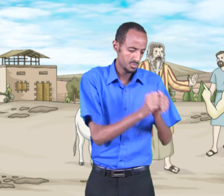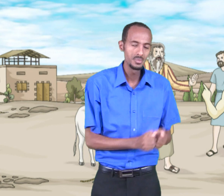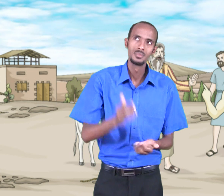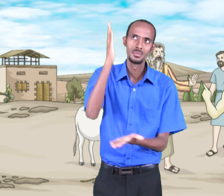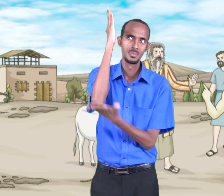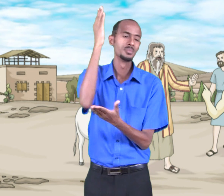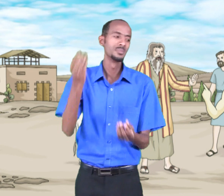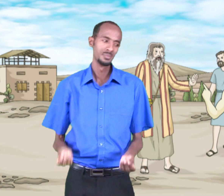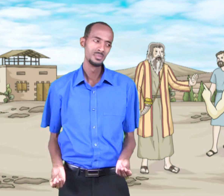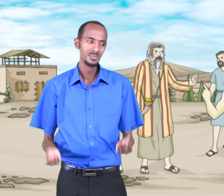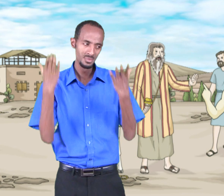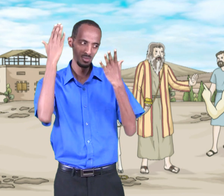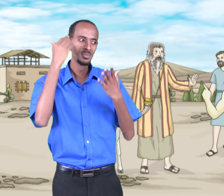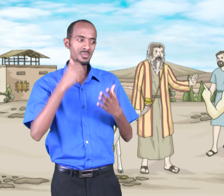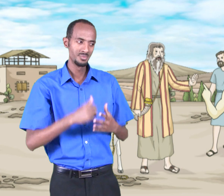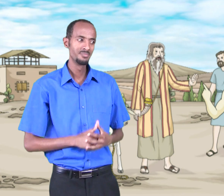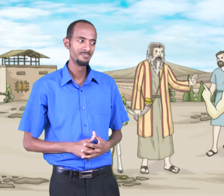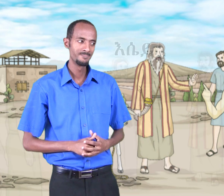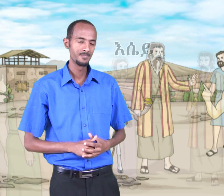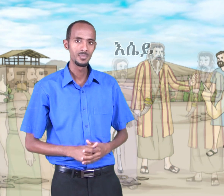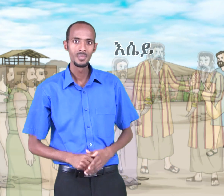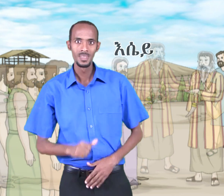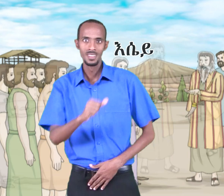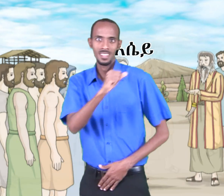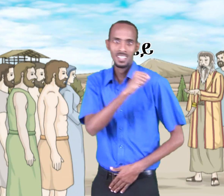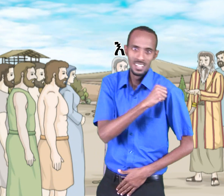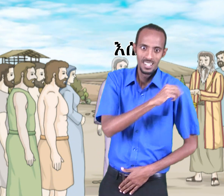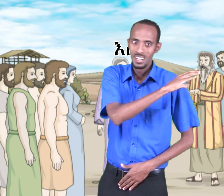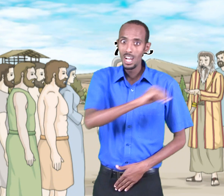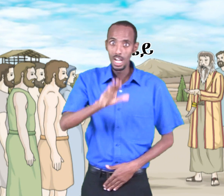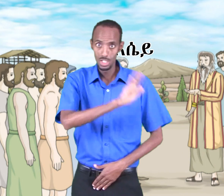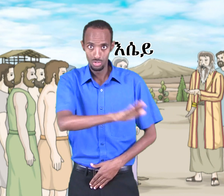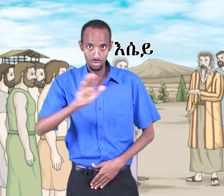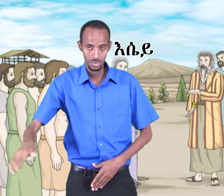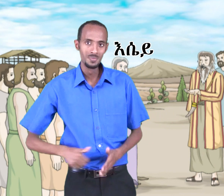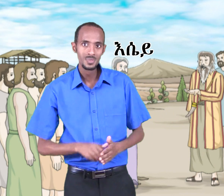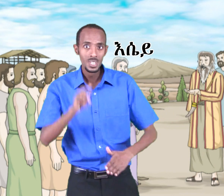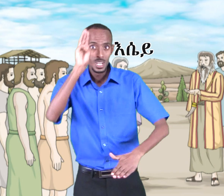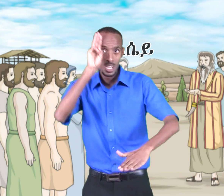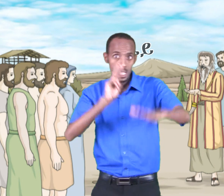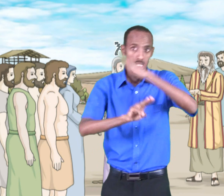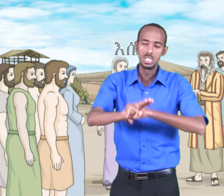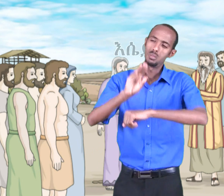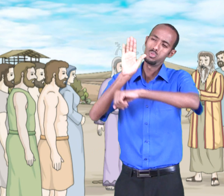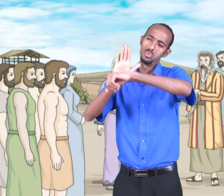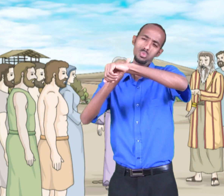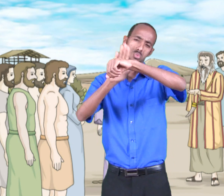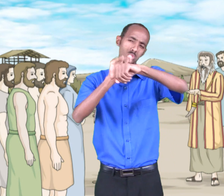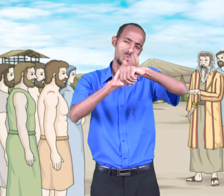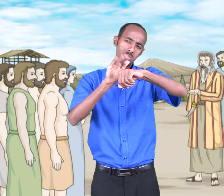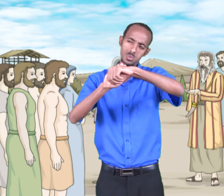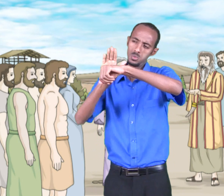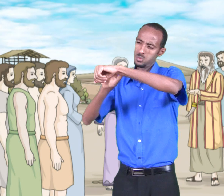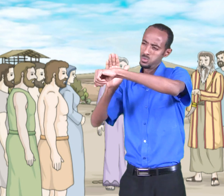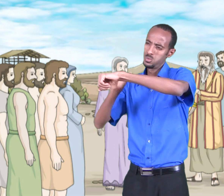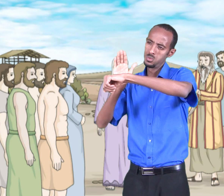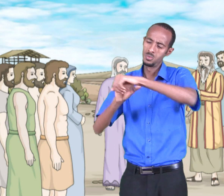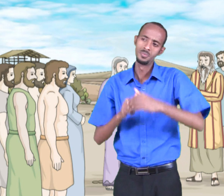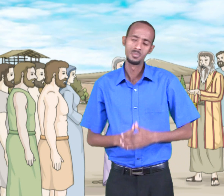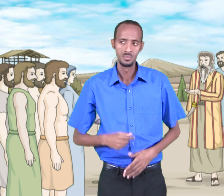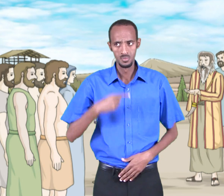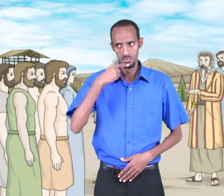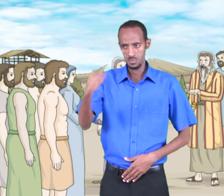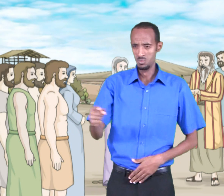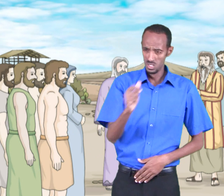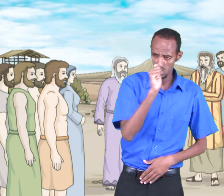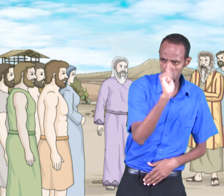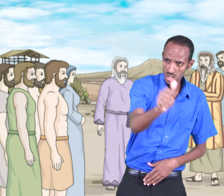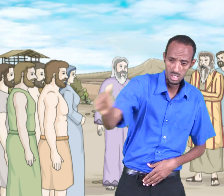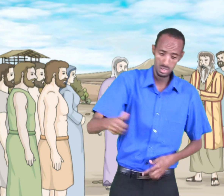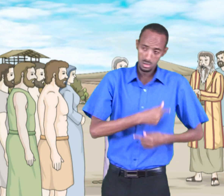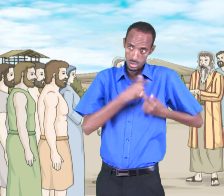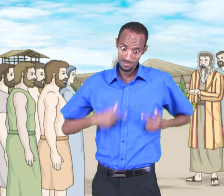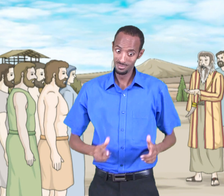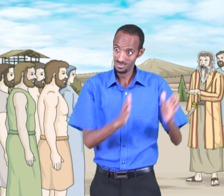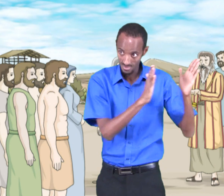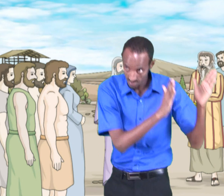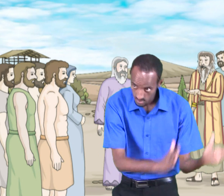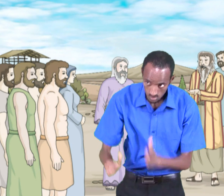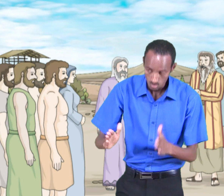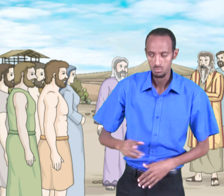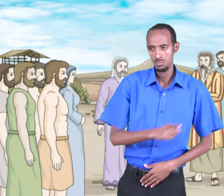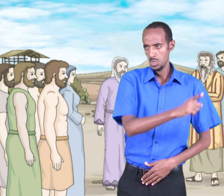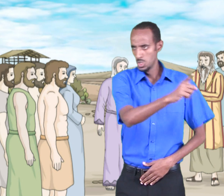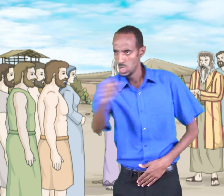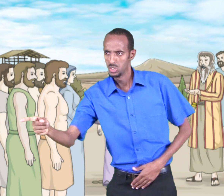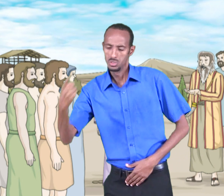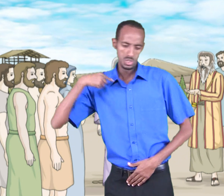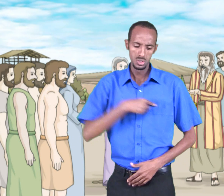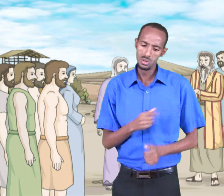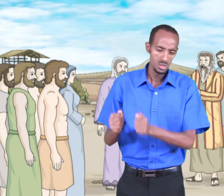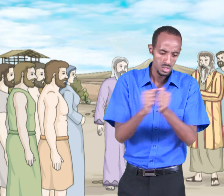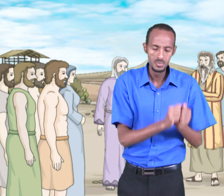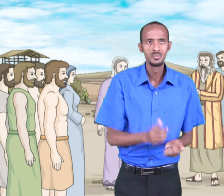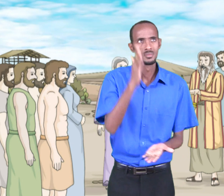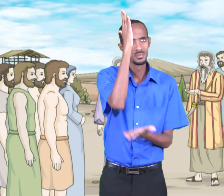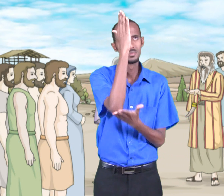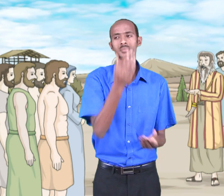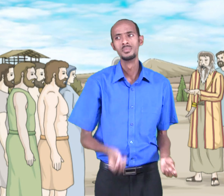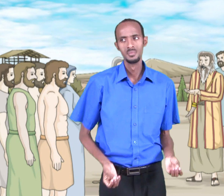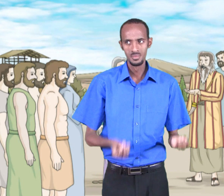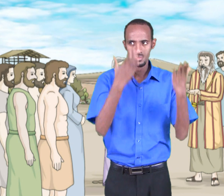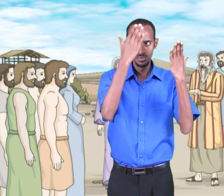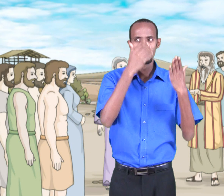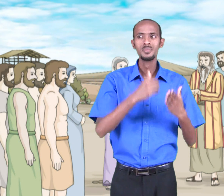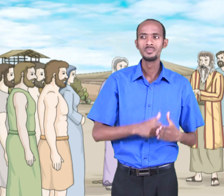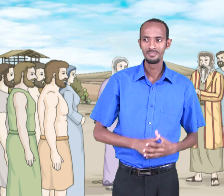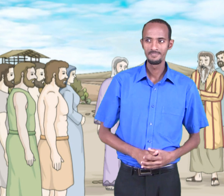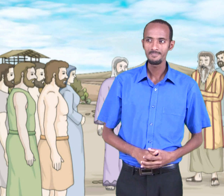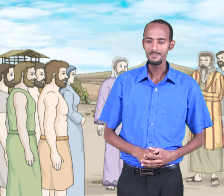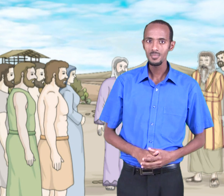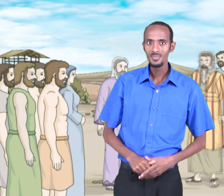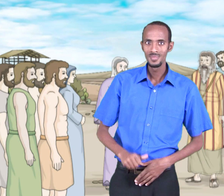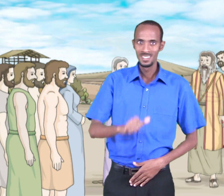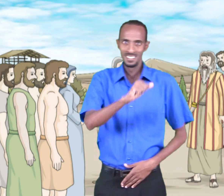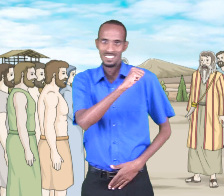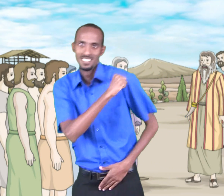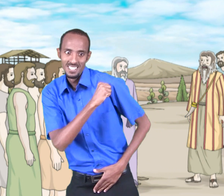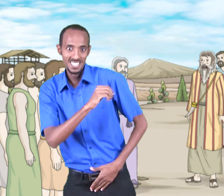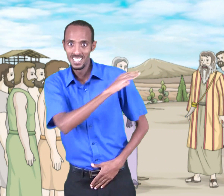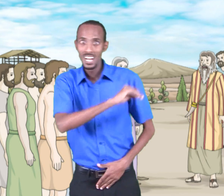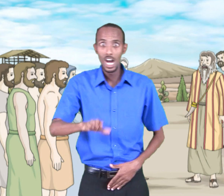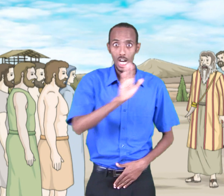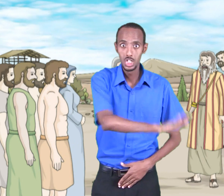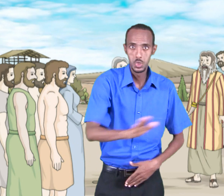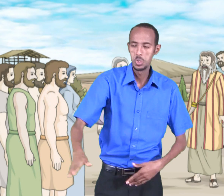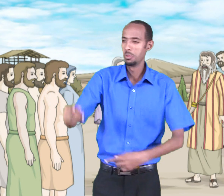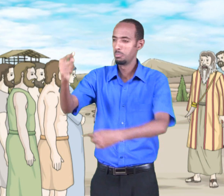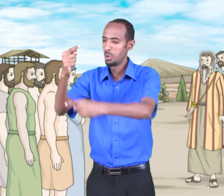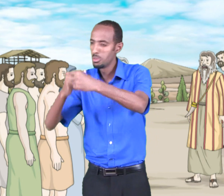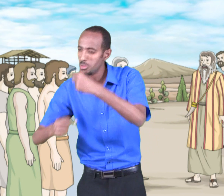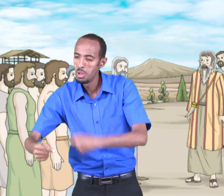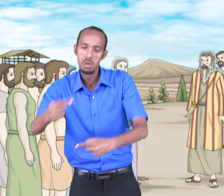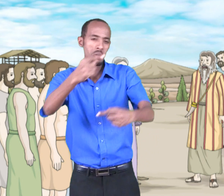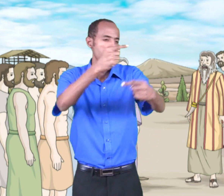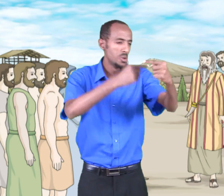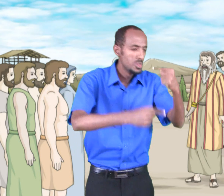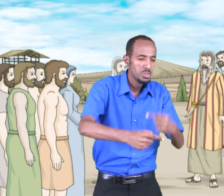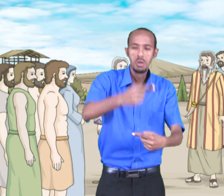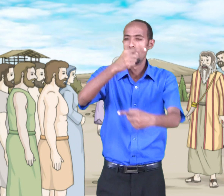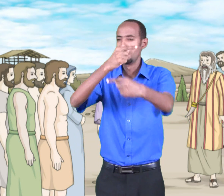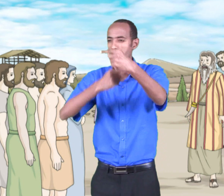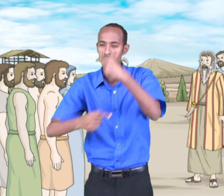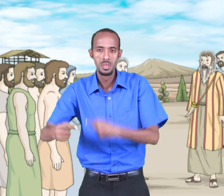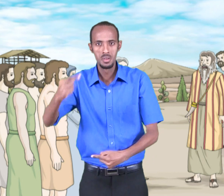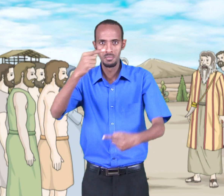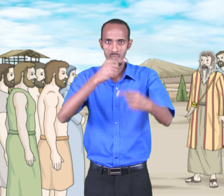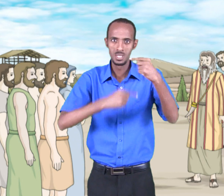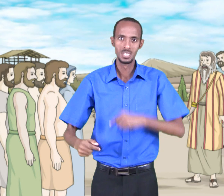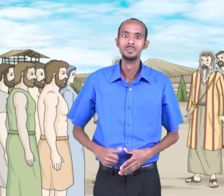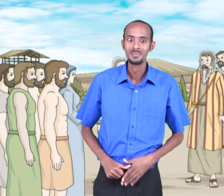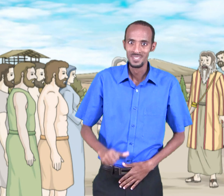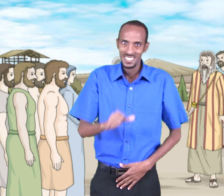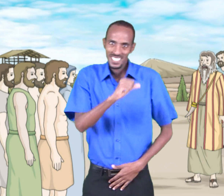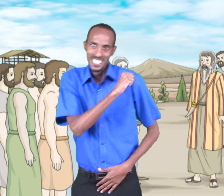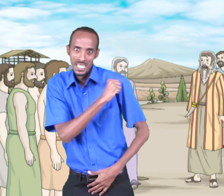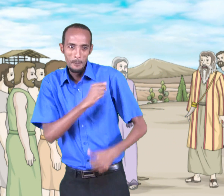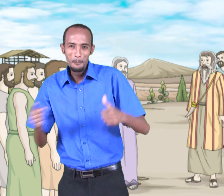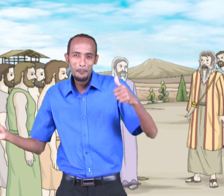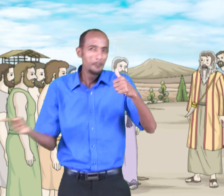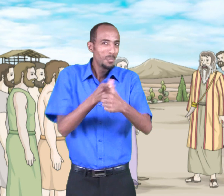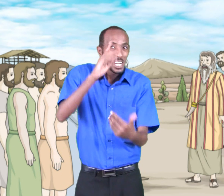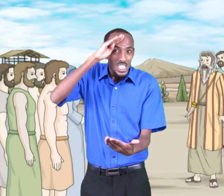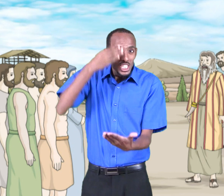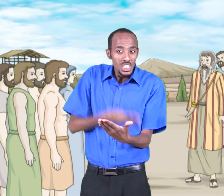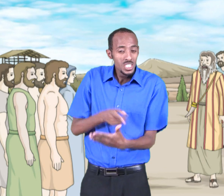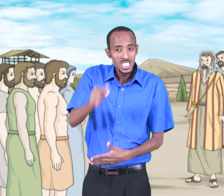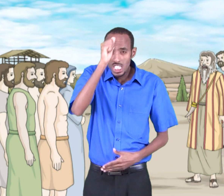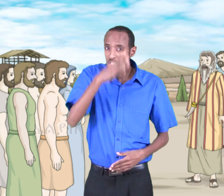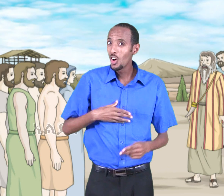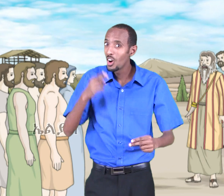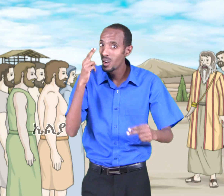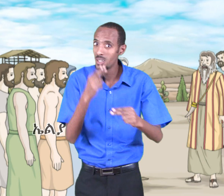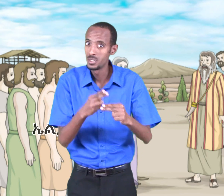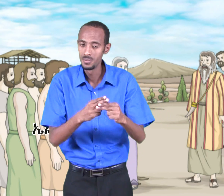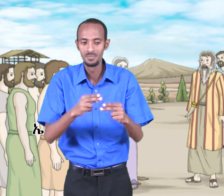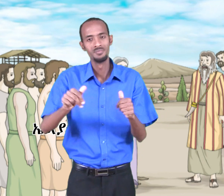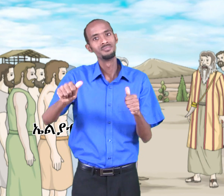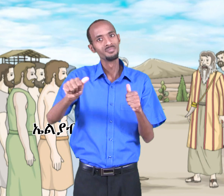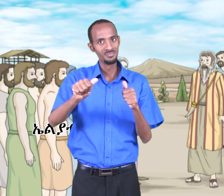Then he consecrated Jesse and his sons and invited them to the sacrifice.